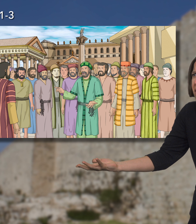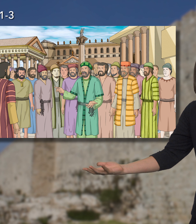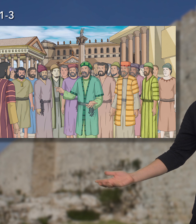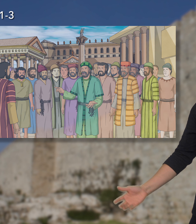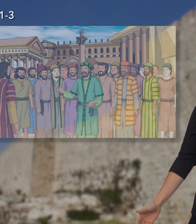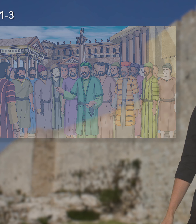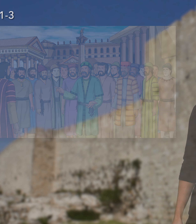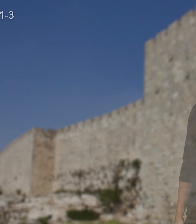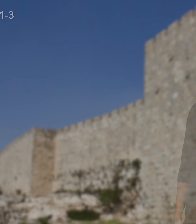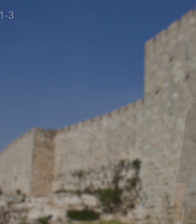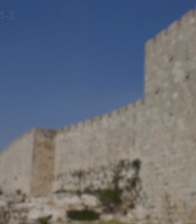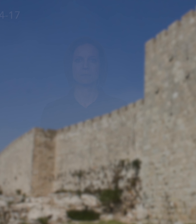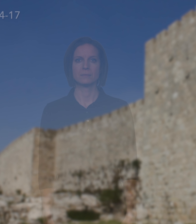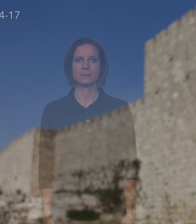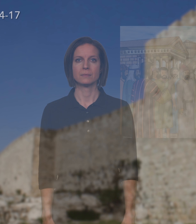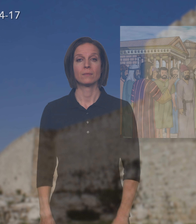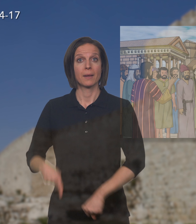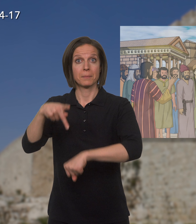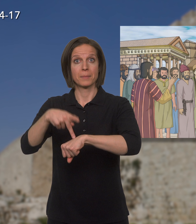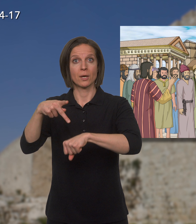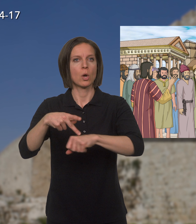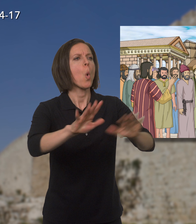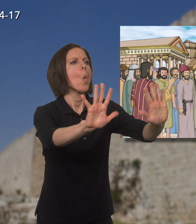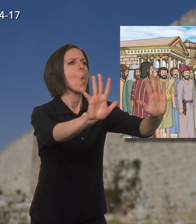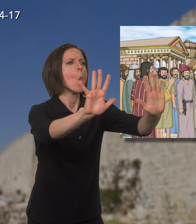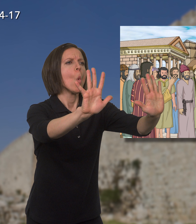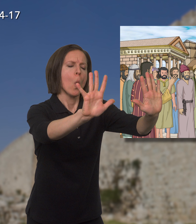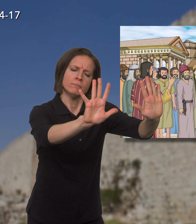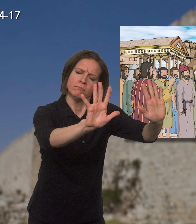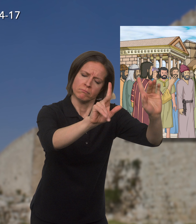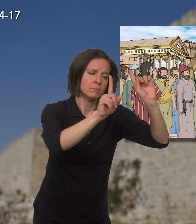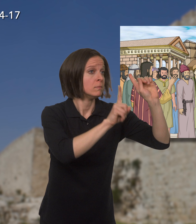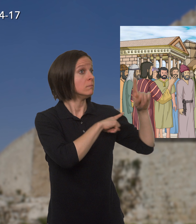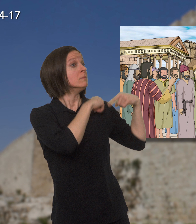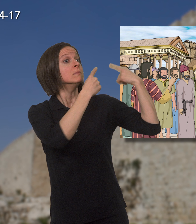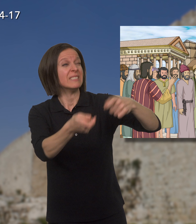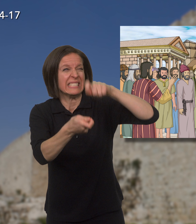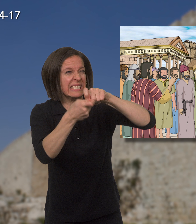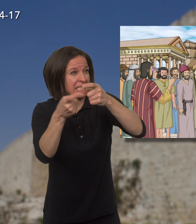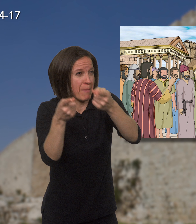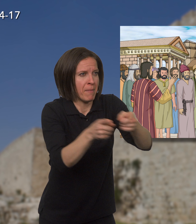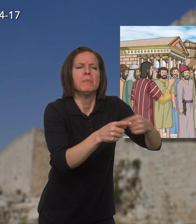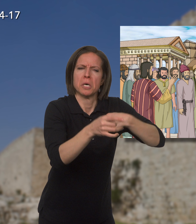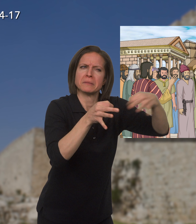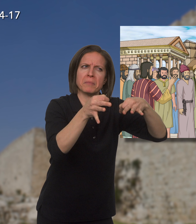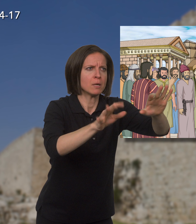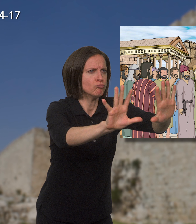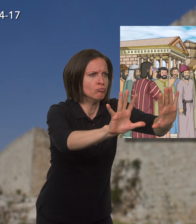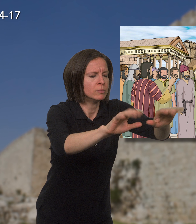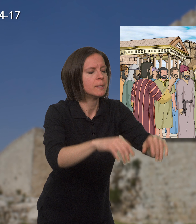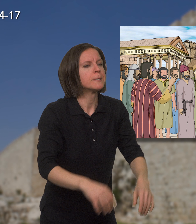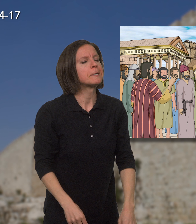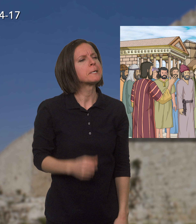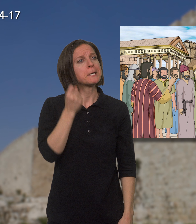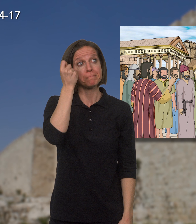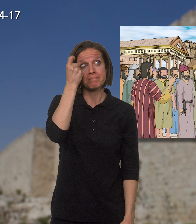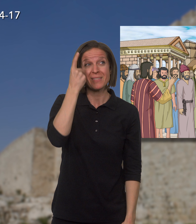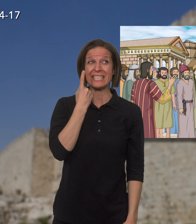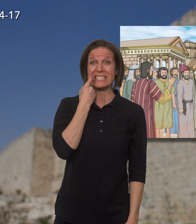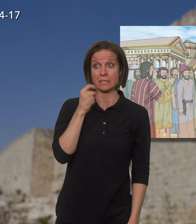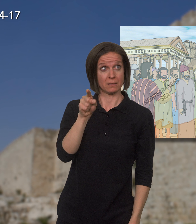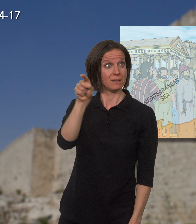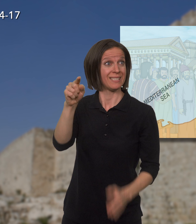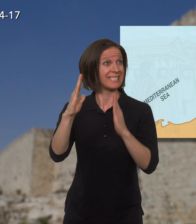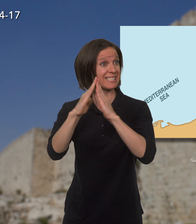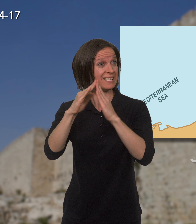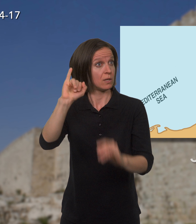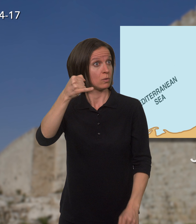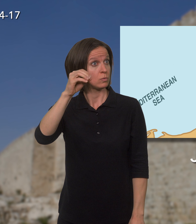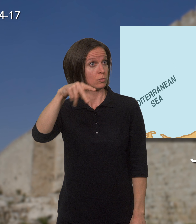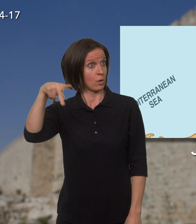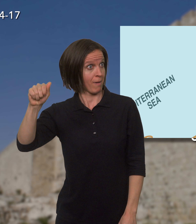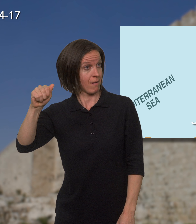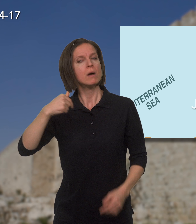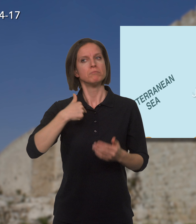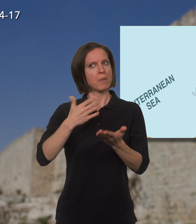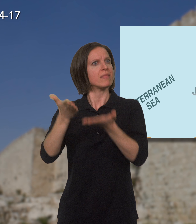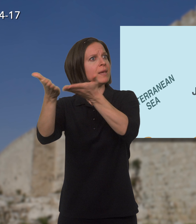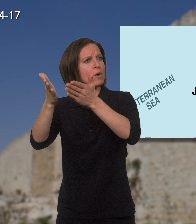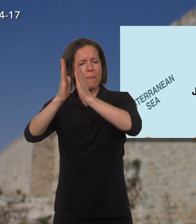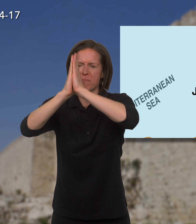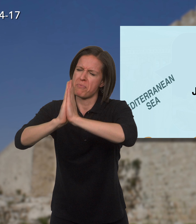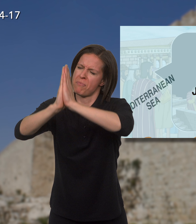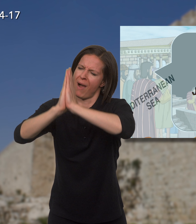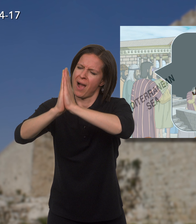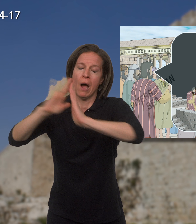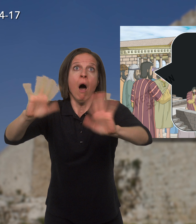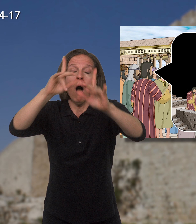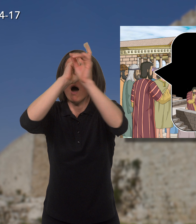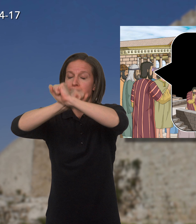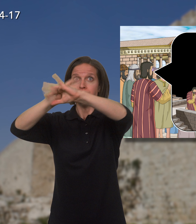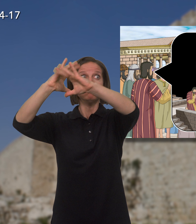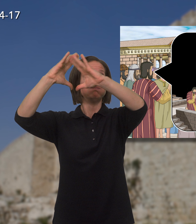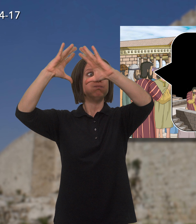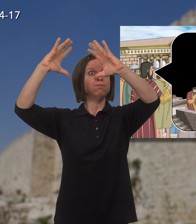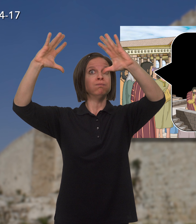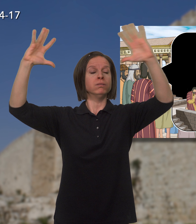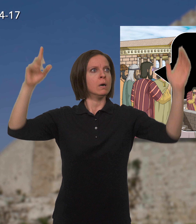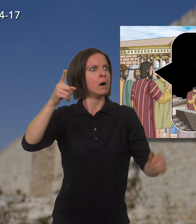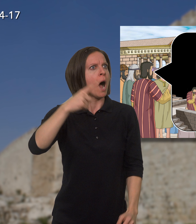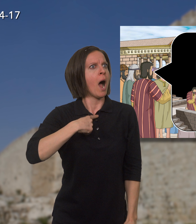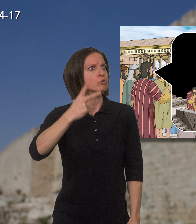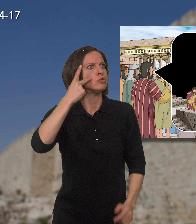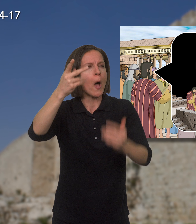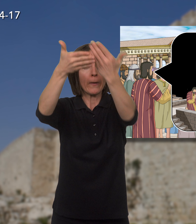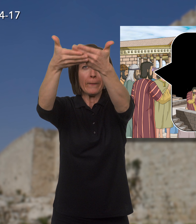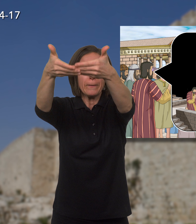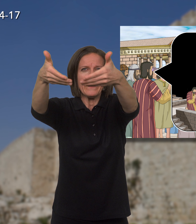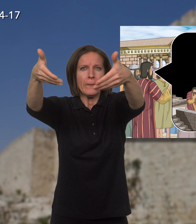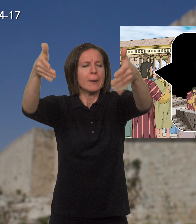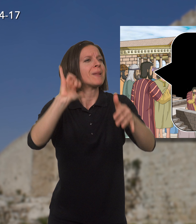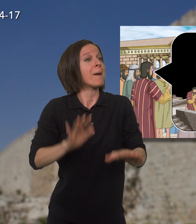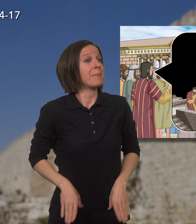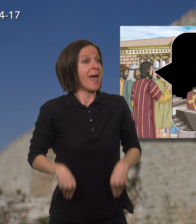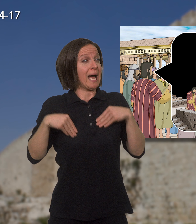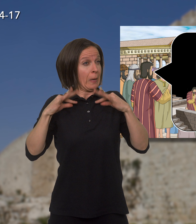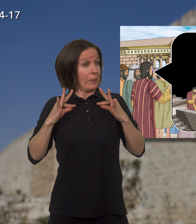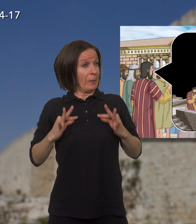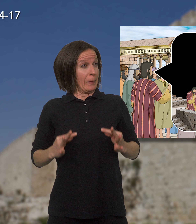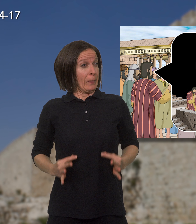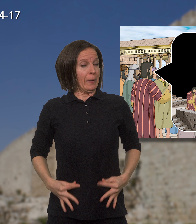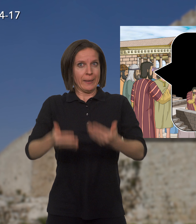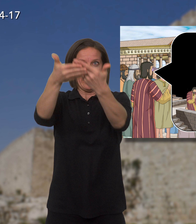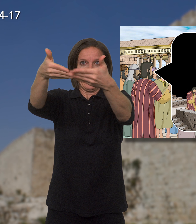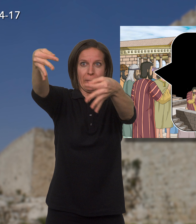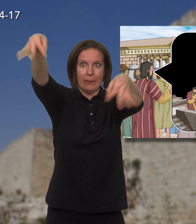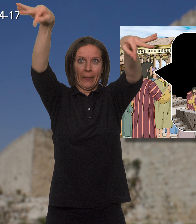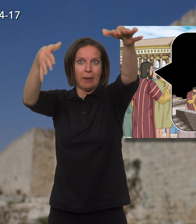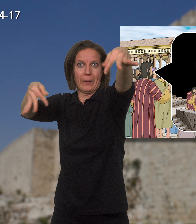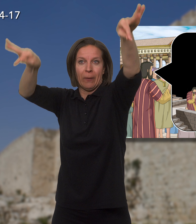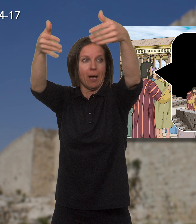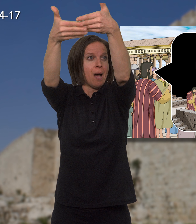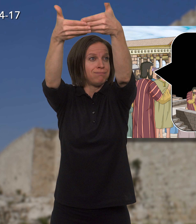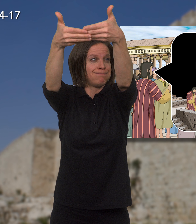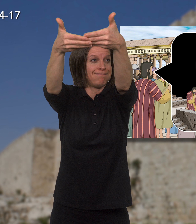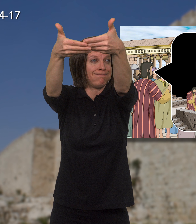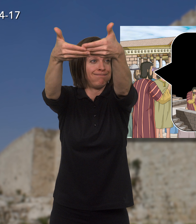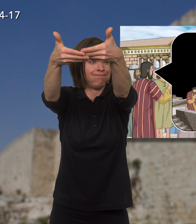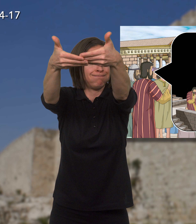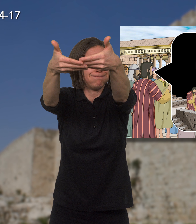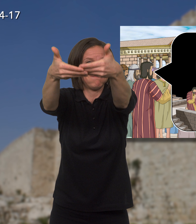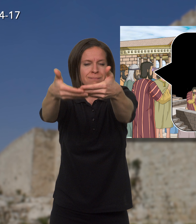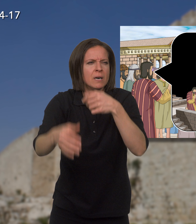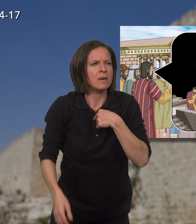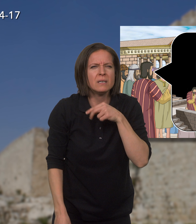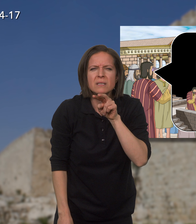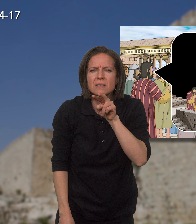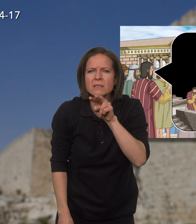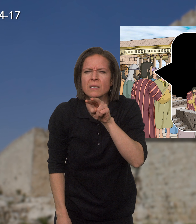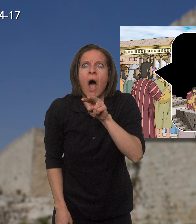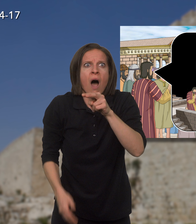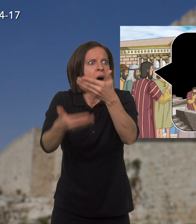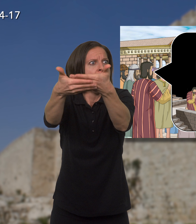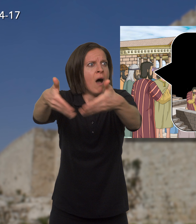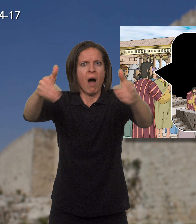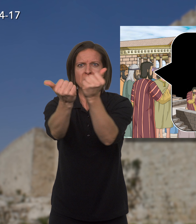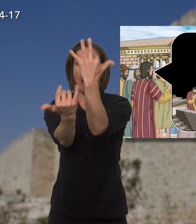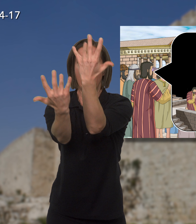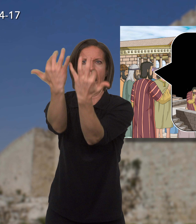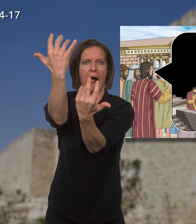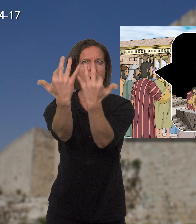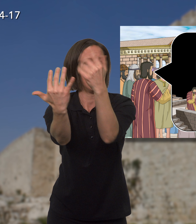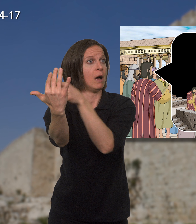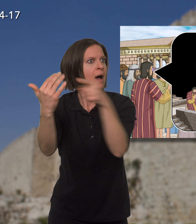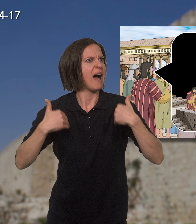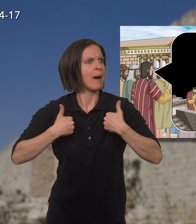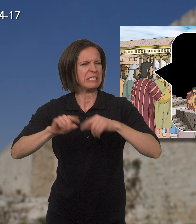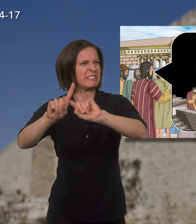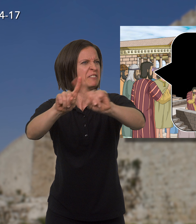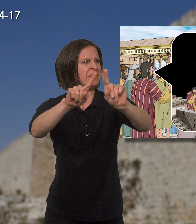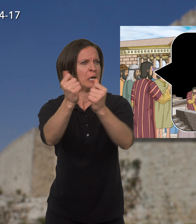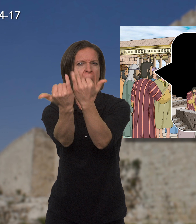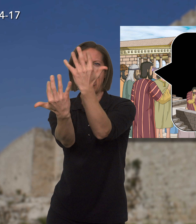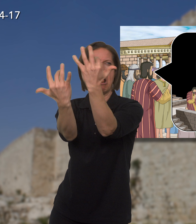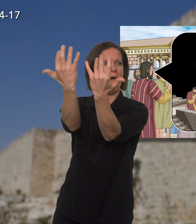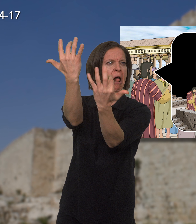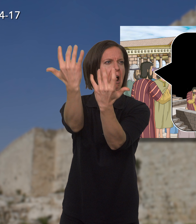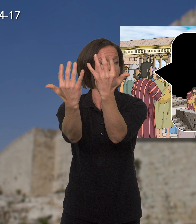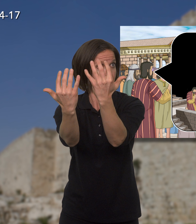But Peter began and explained to them the whole sequence of events: “I was in the city of Joppa praying, and in a trance I saw a vision of something like a large sheet being let down from heaven by its four corners, and it came right down to me.